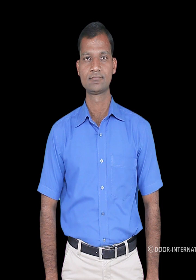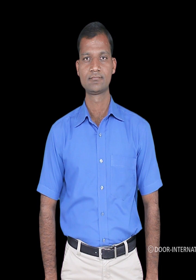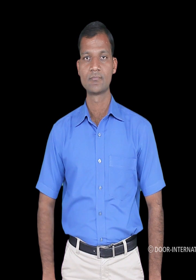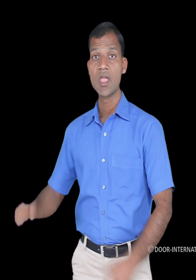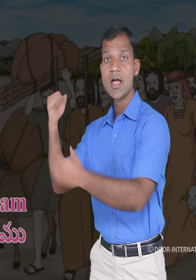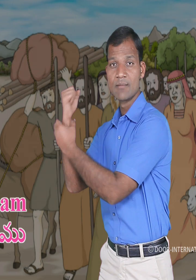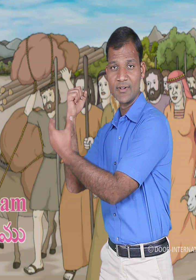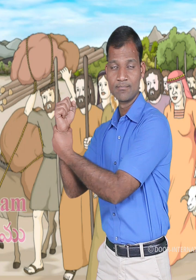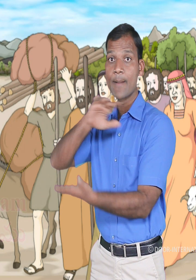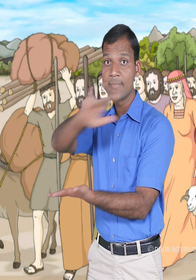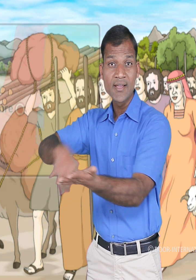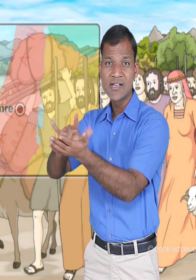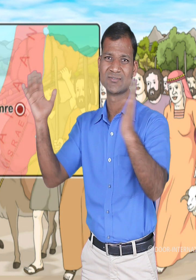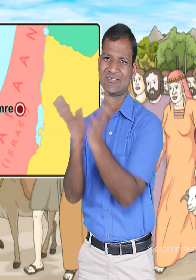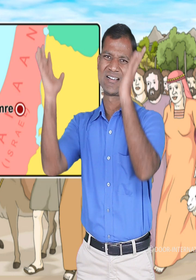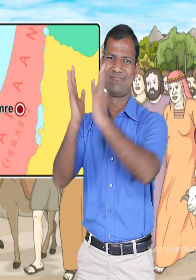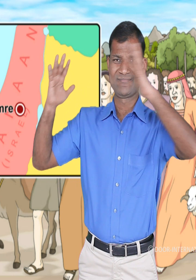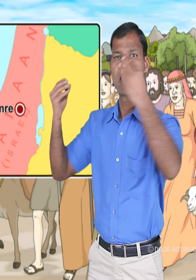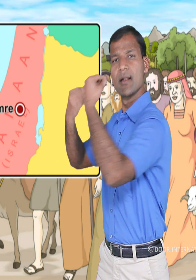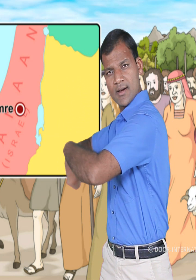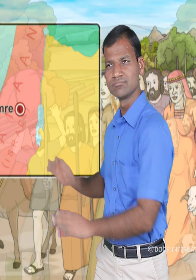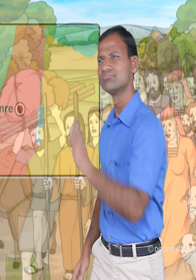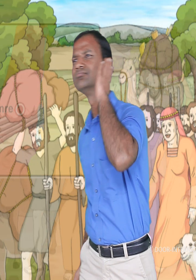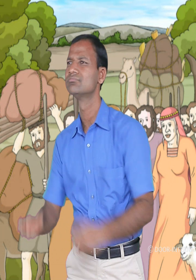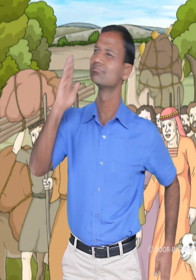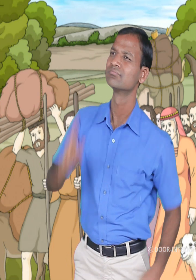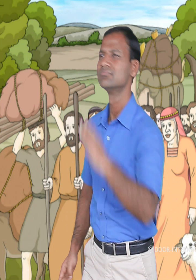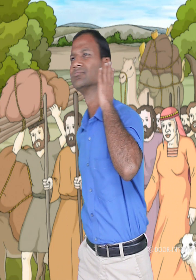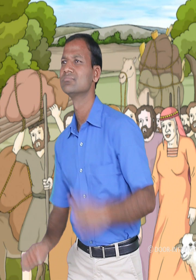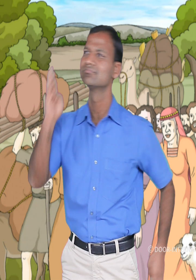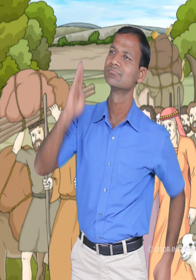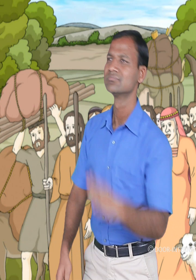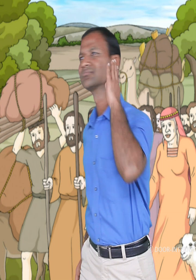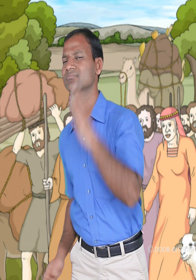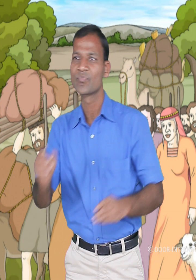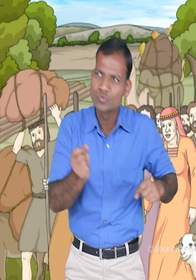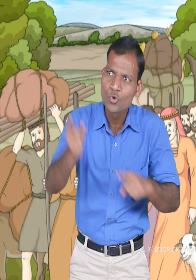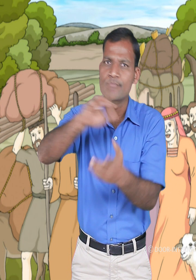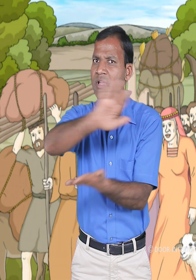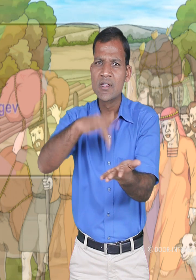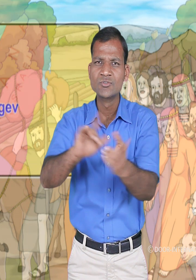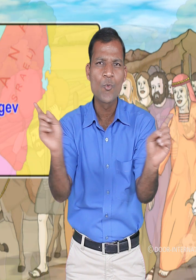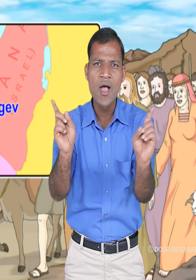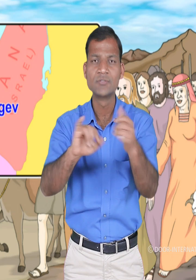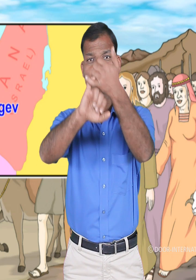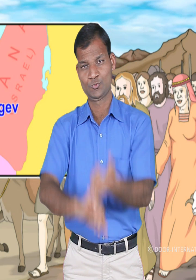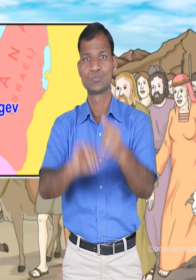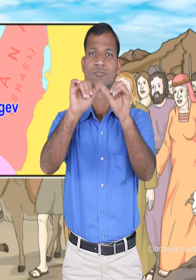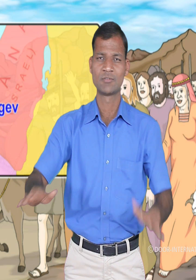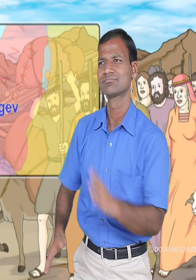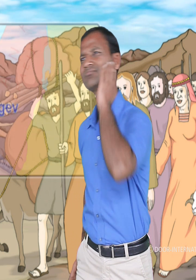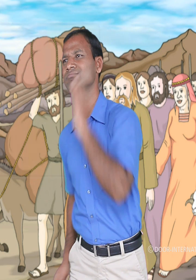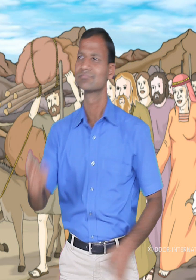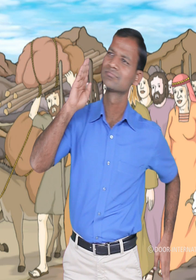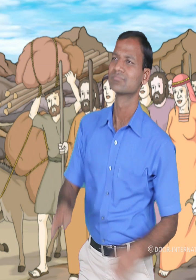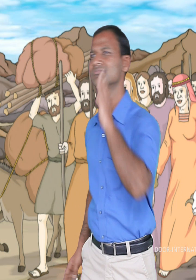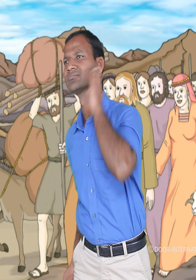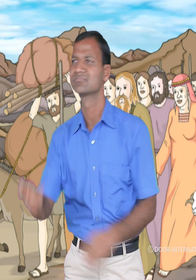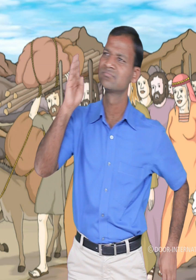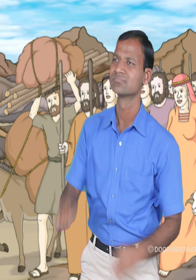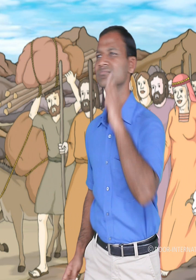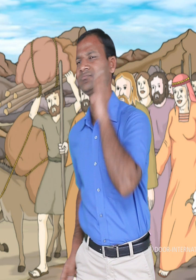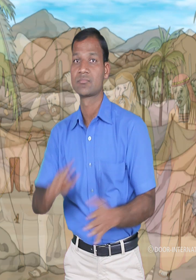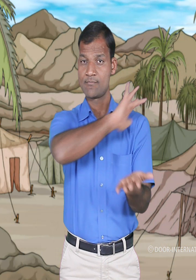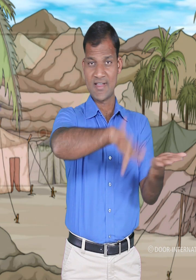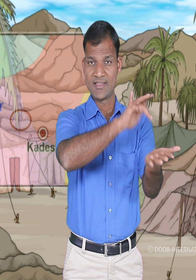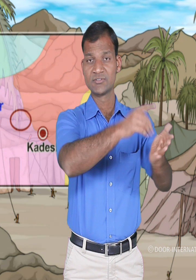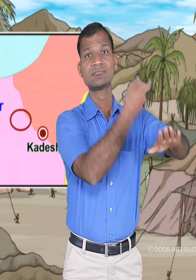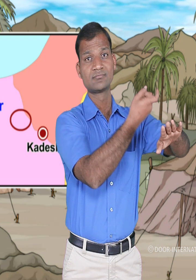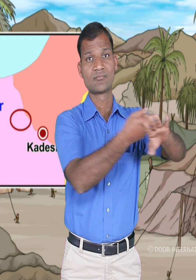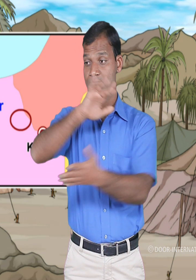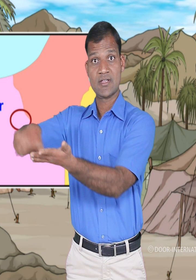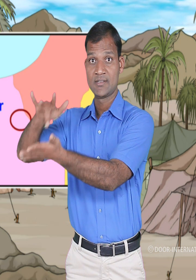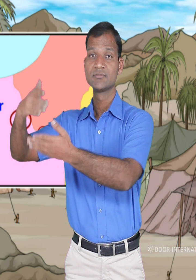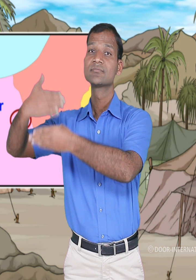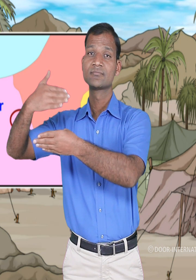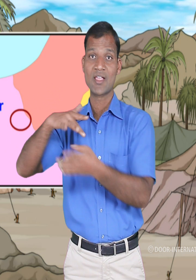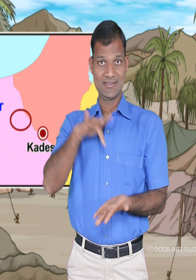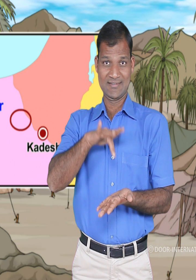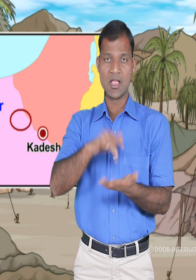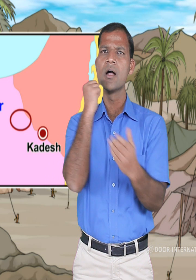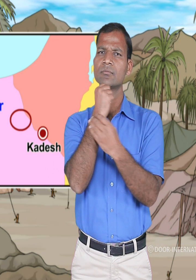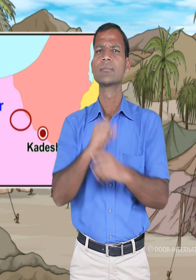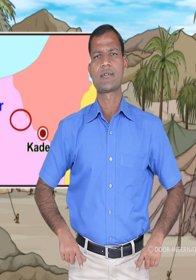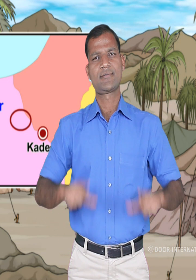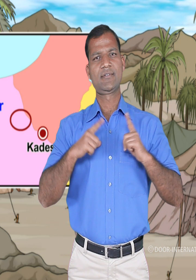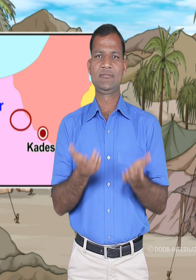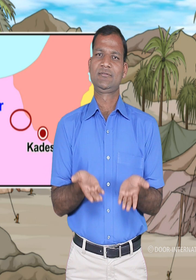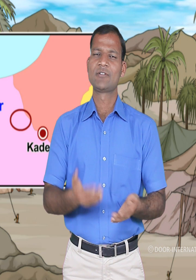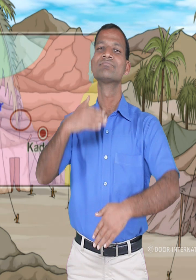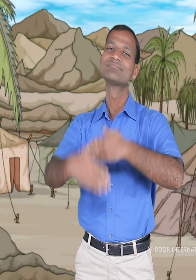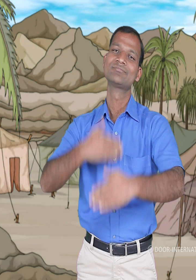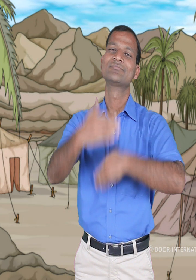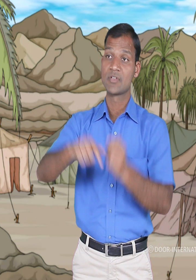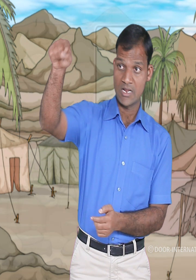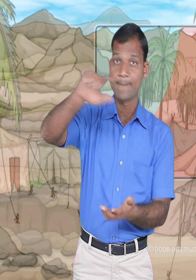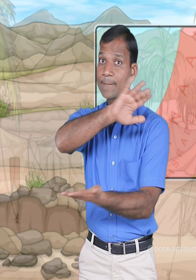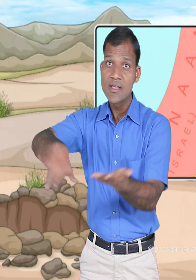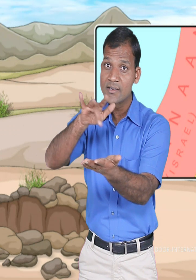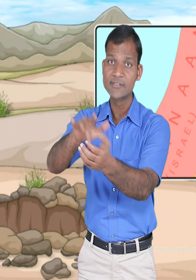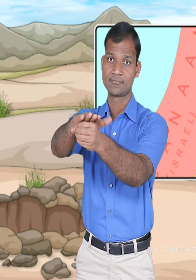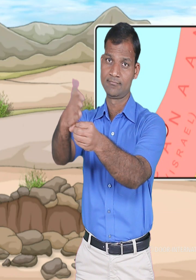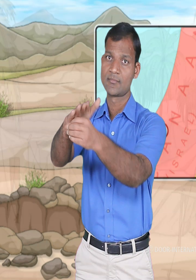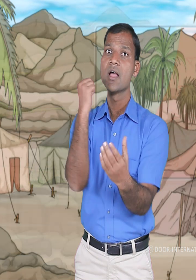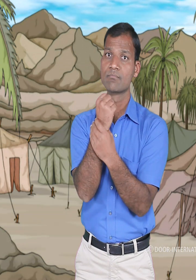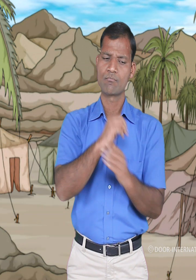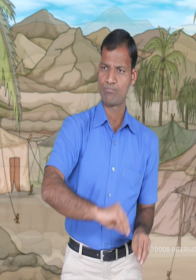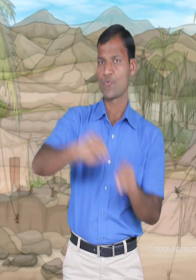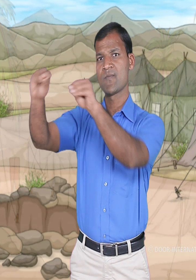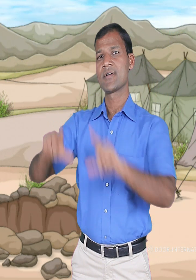Now Abraham journeyed from there to the region of the Negev and settled between Kadesh and Shur.